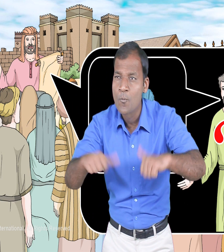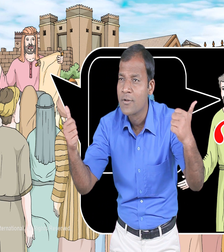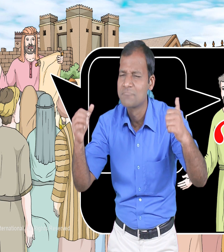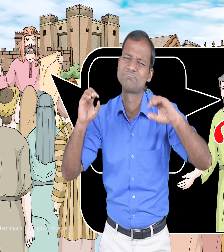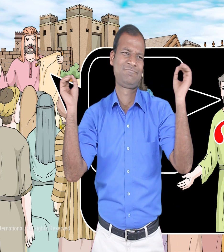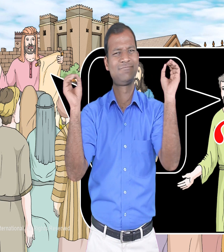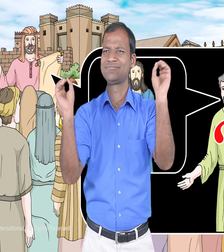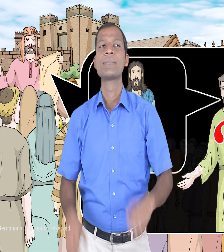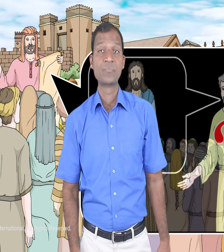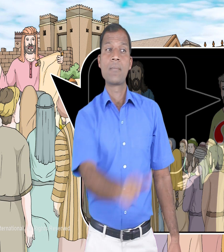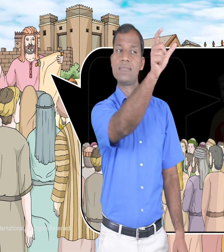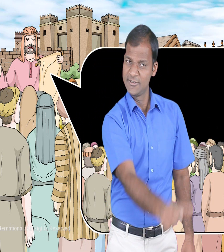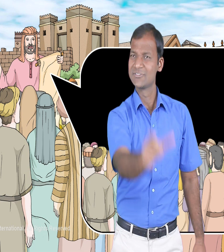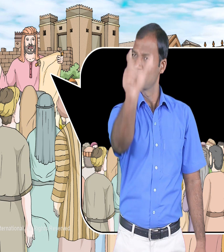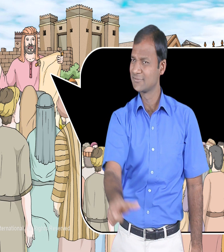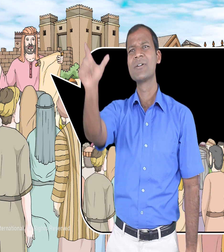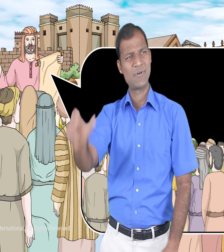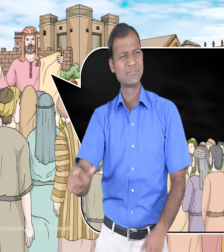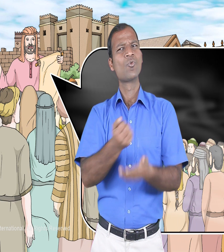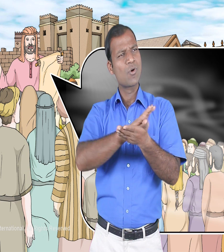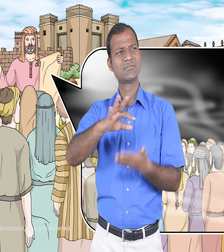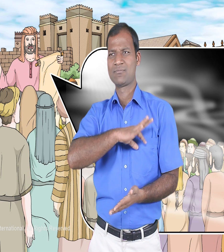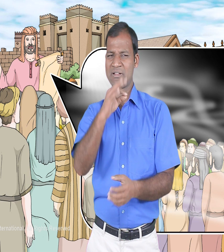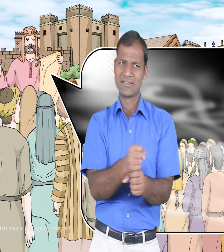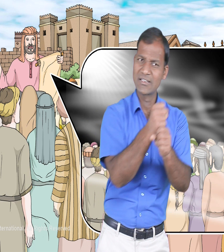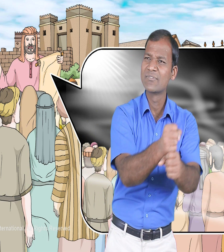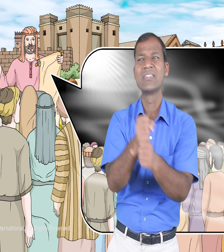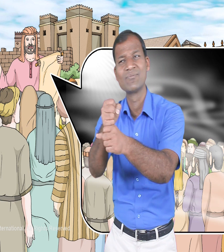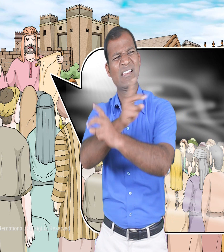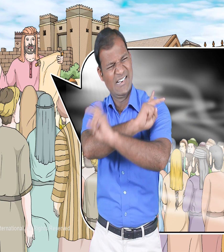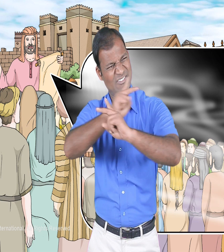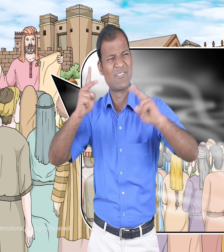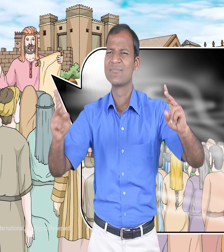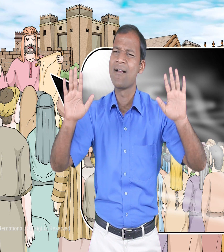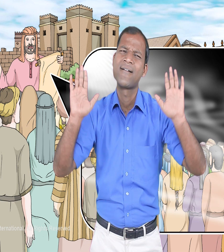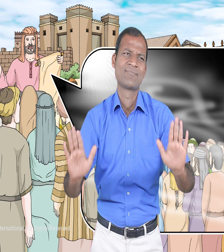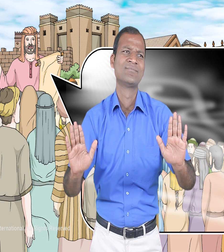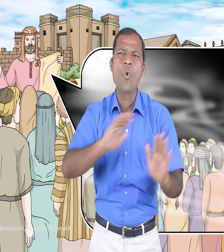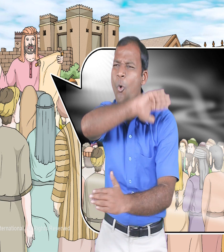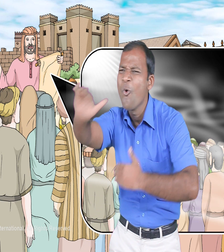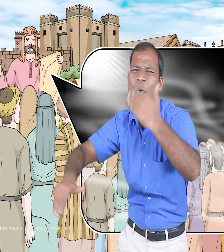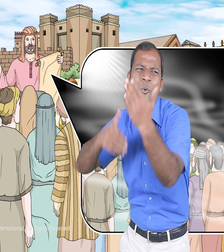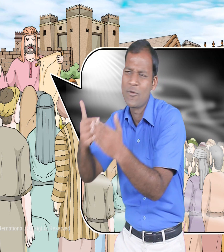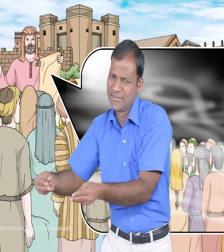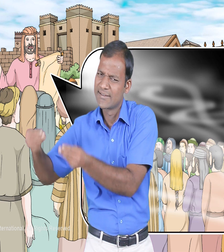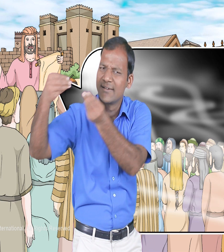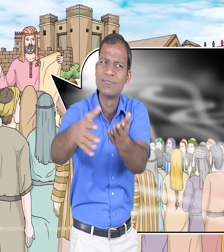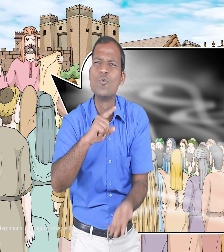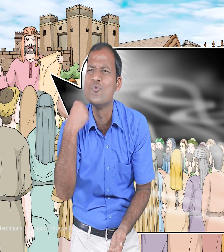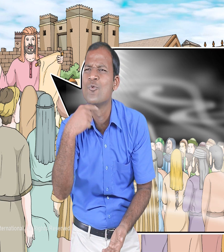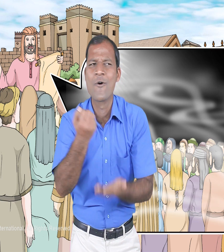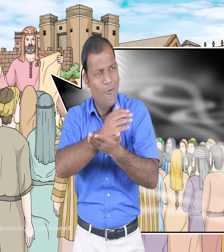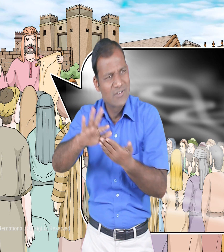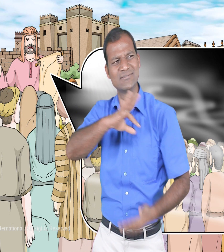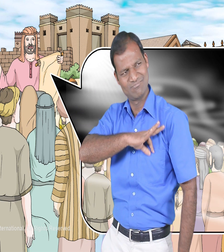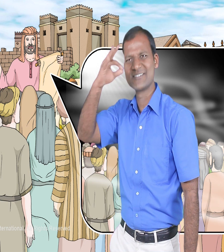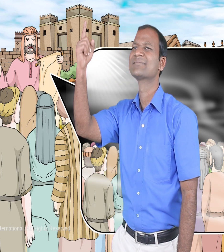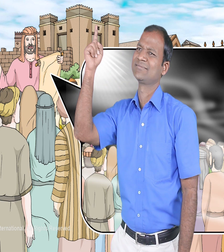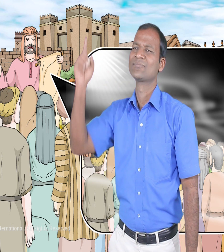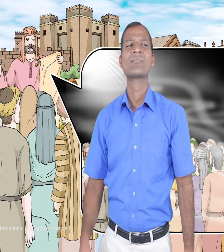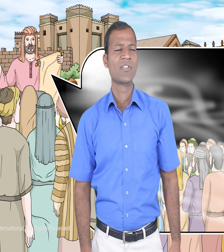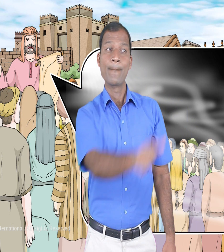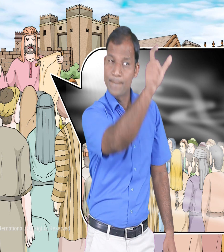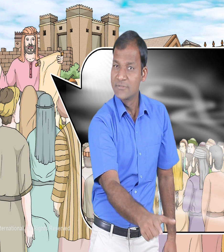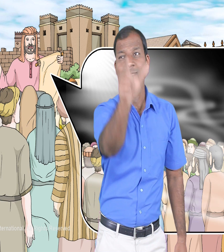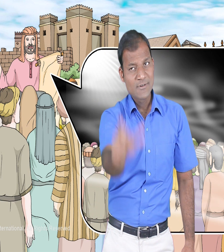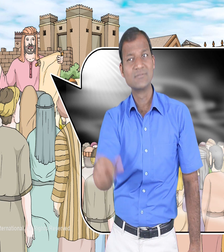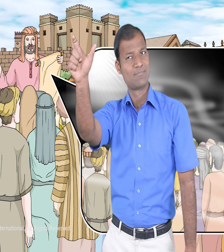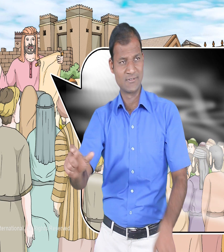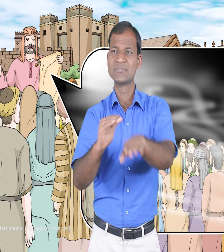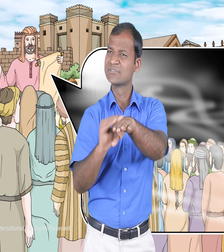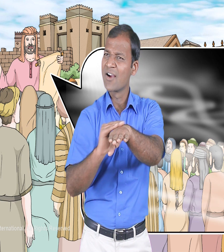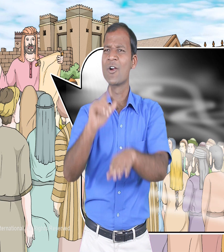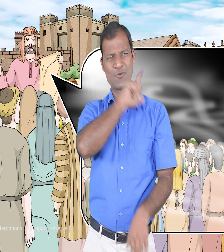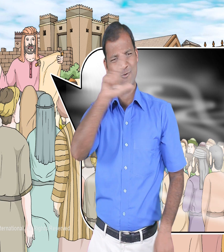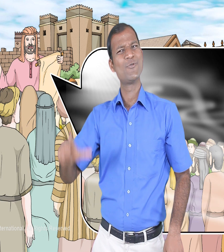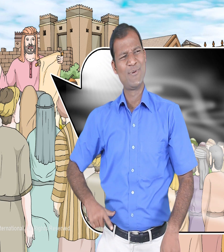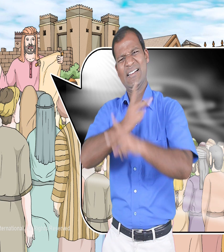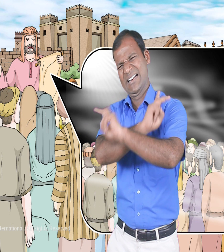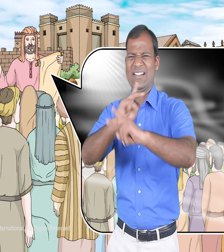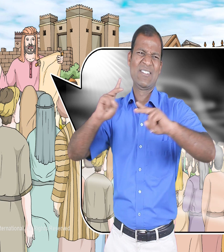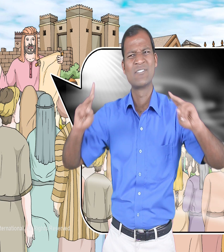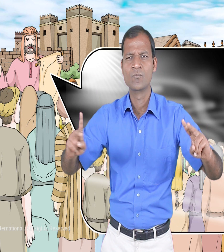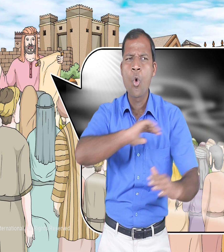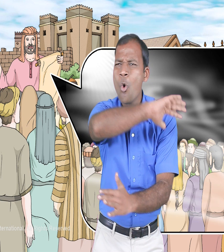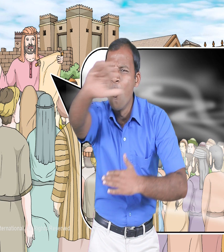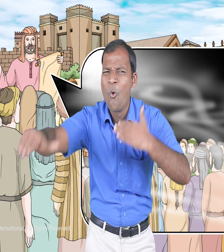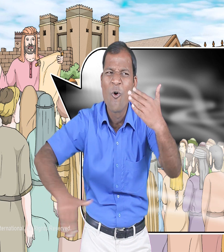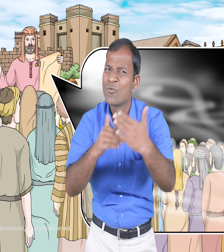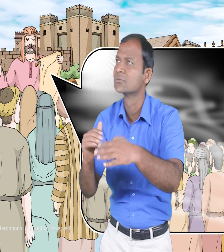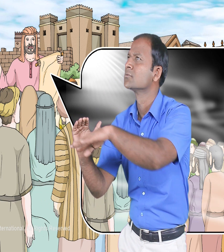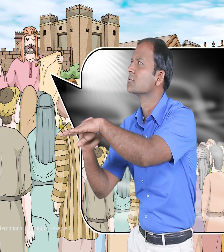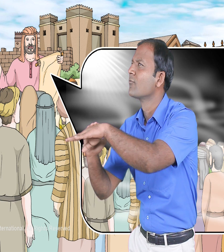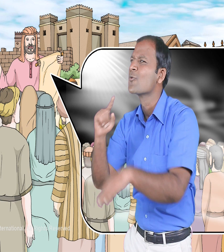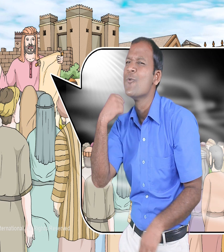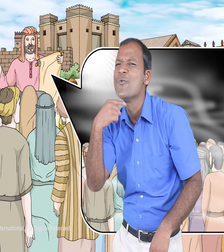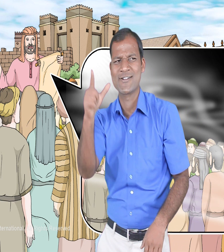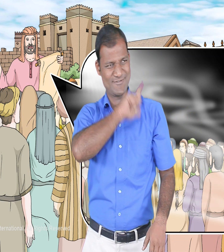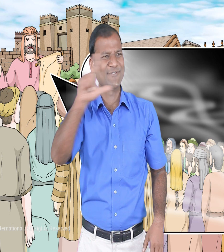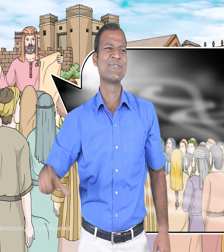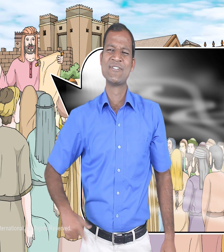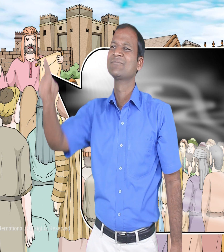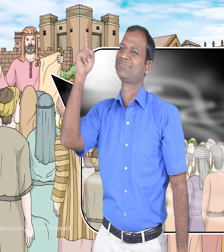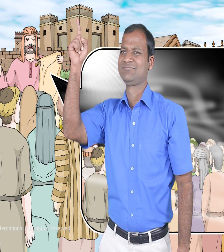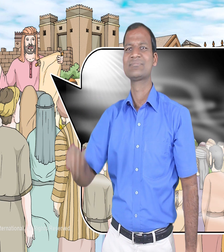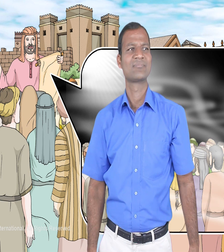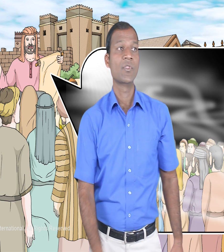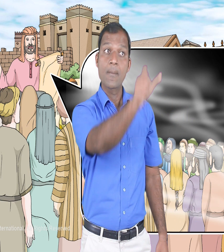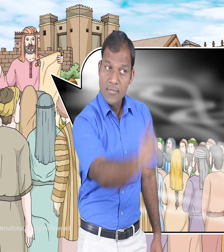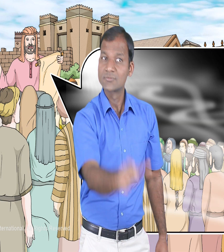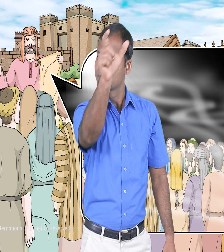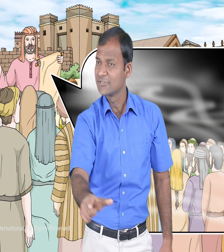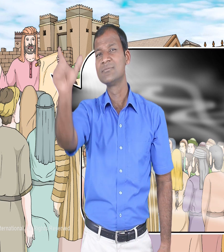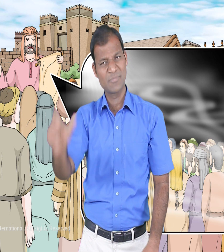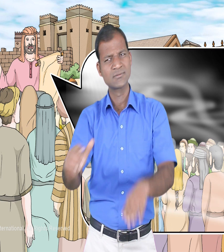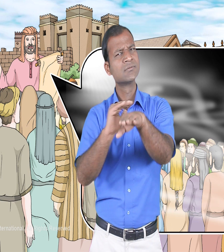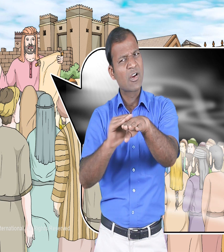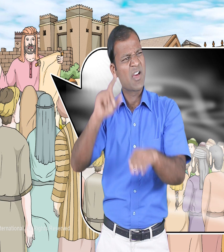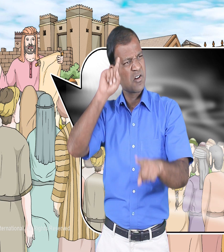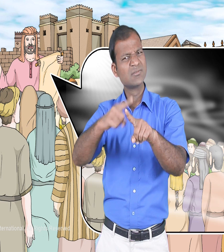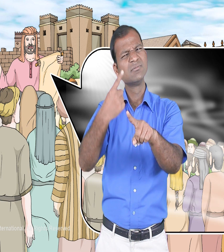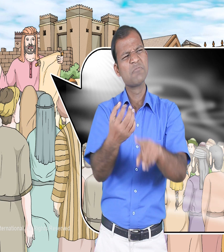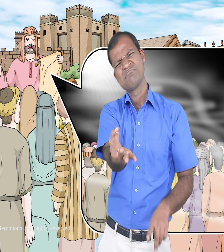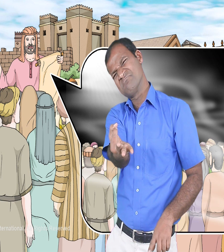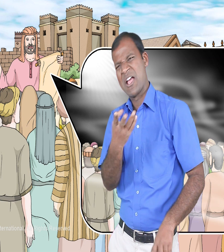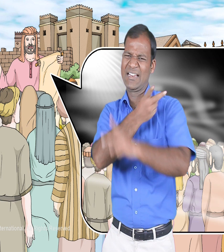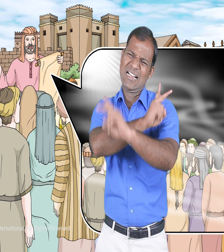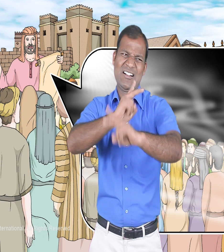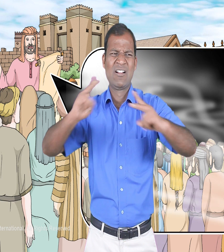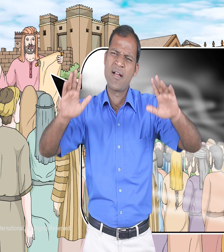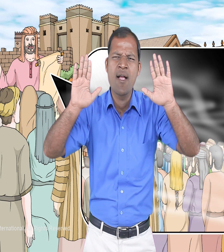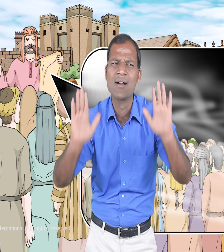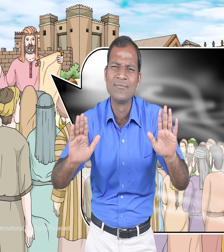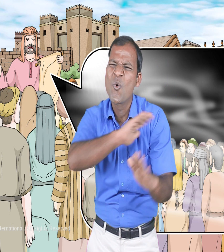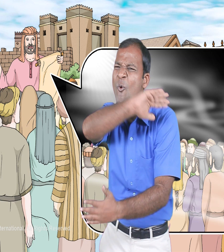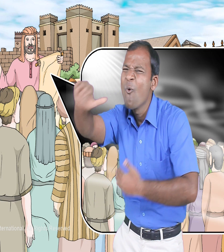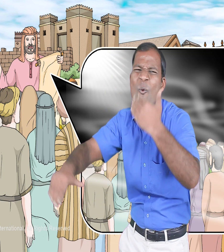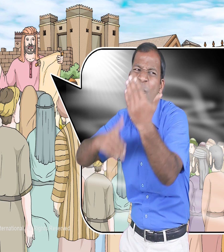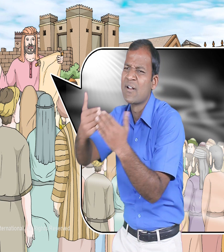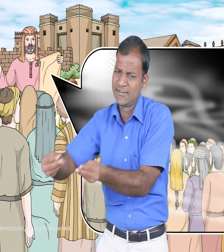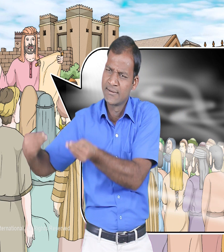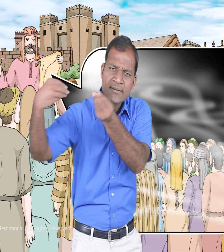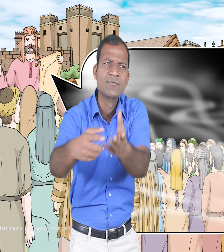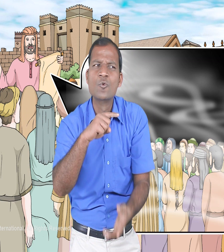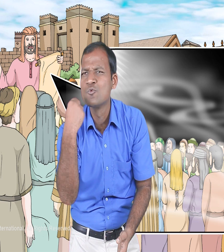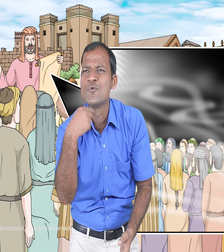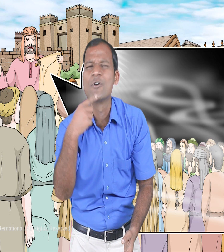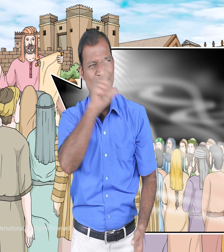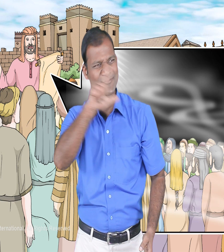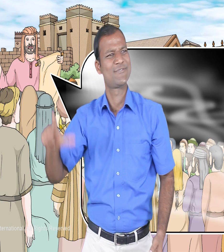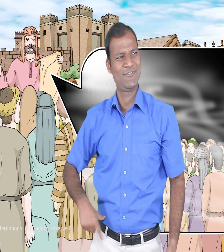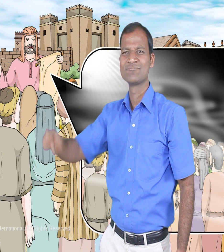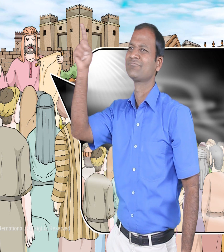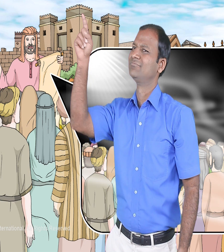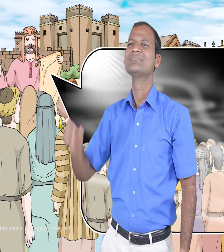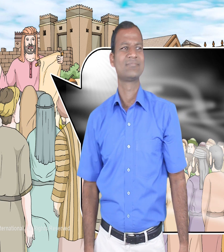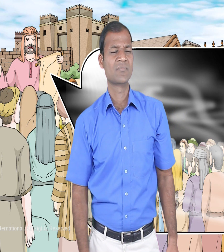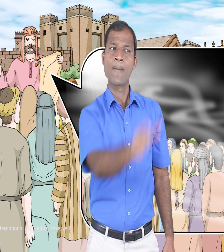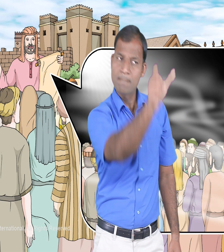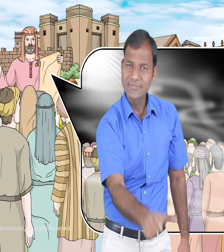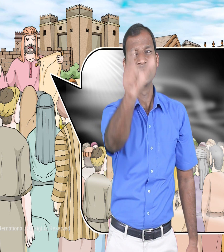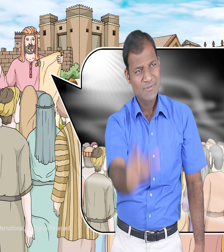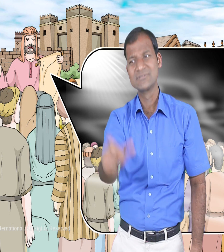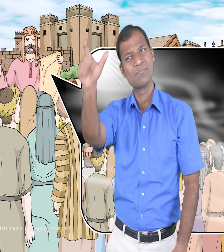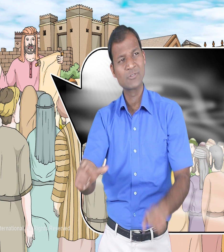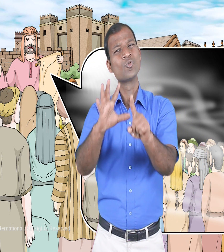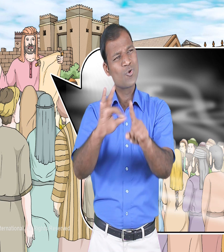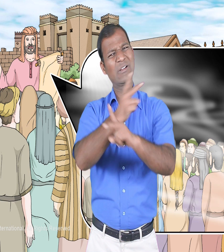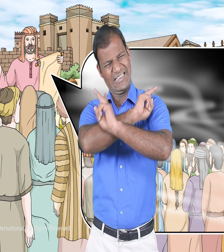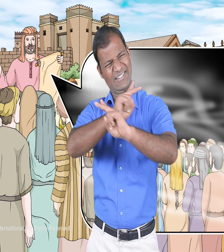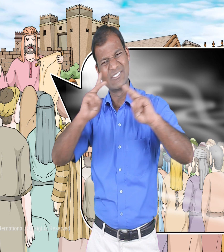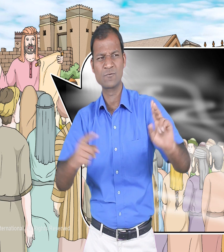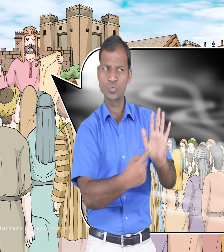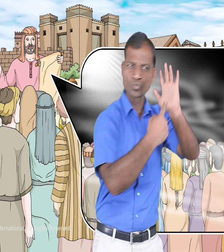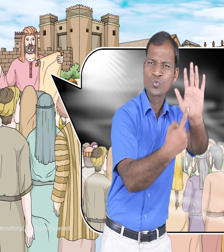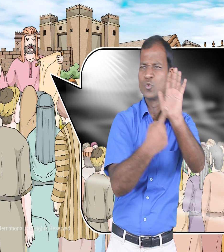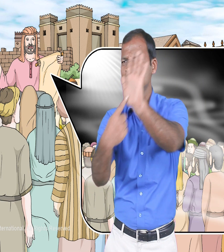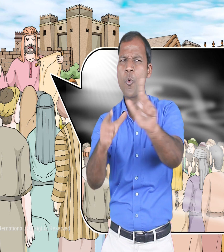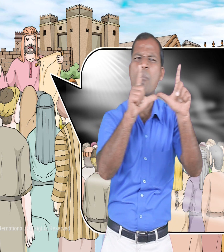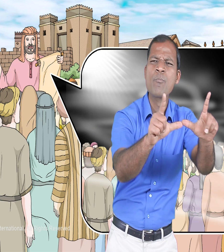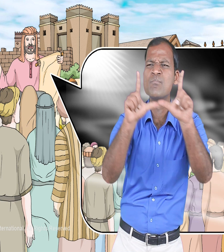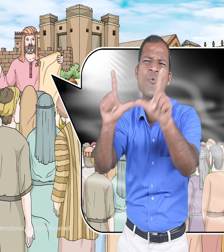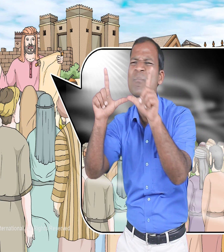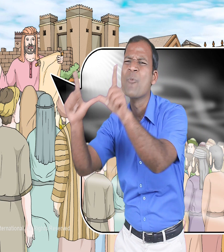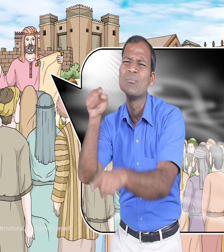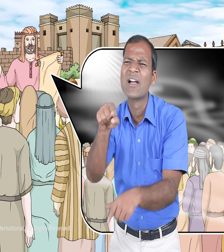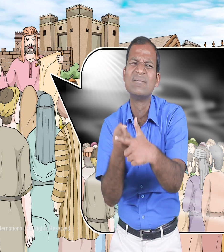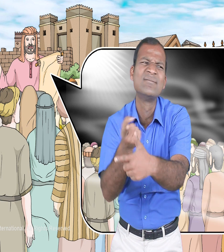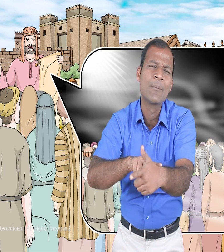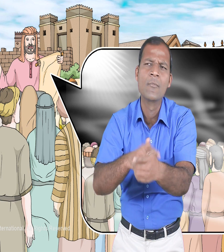There are different gifts, but the same Spirit. There are different ministries, but the same Lord. There are different ways of working, but the same God works all things in all people.